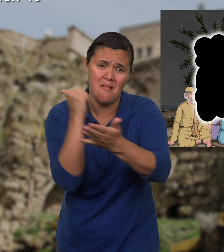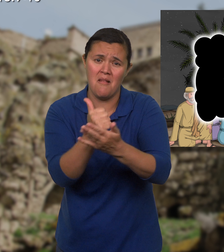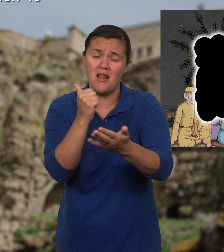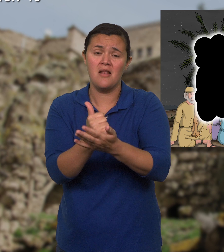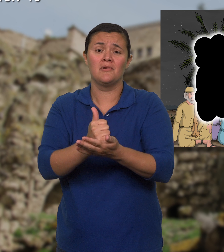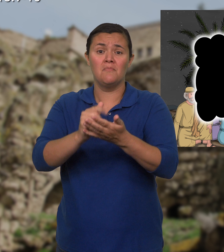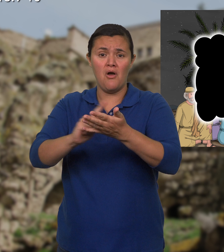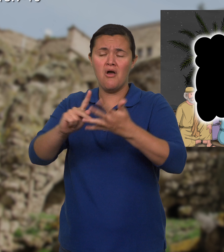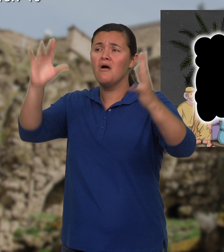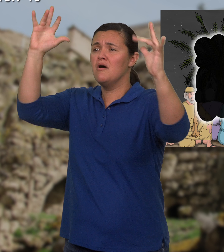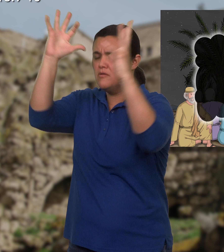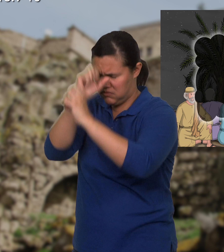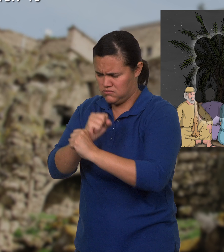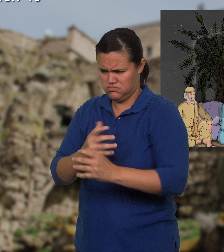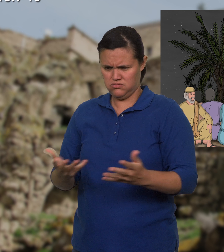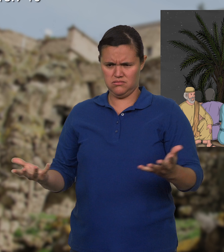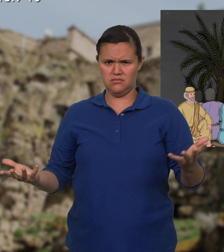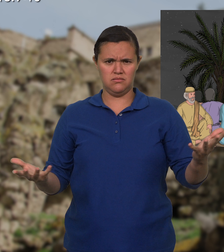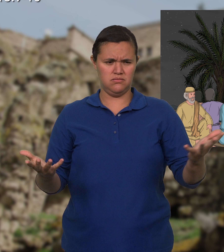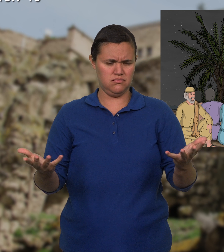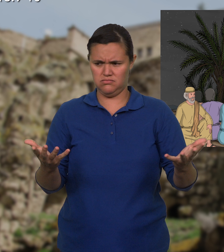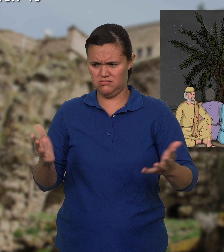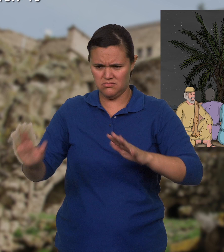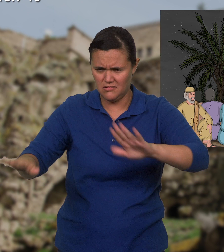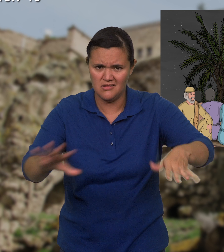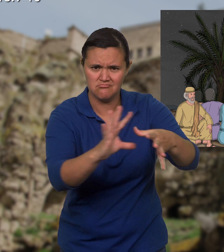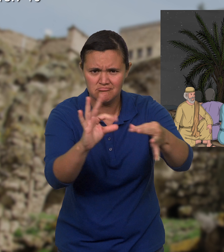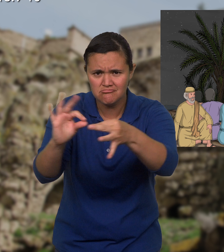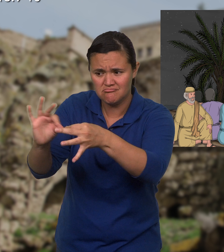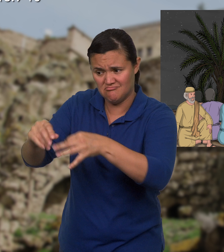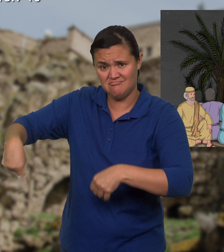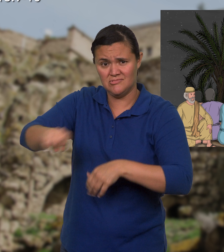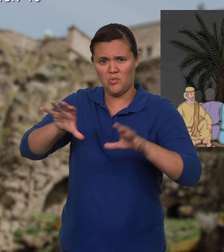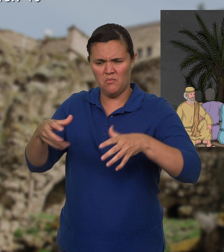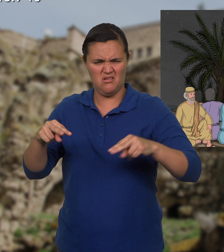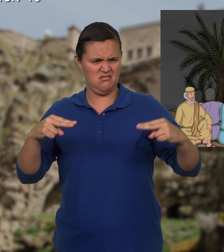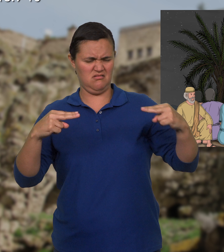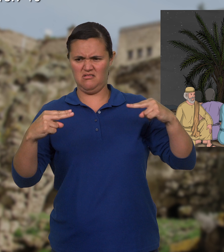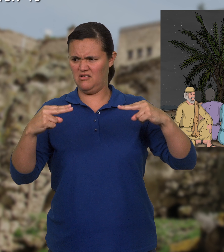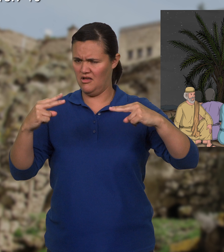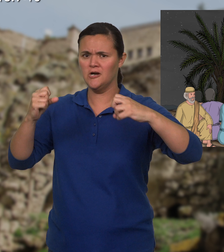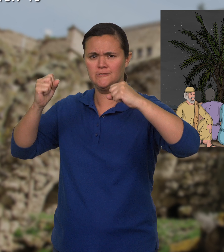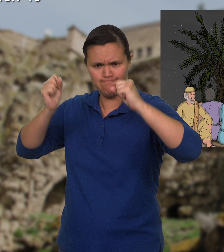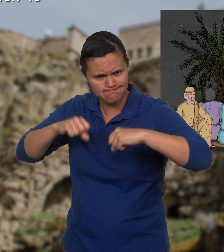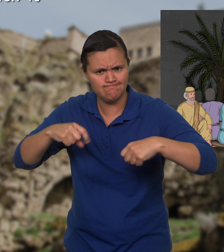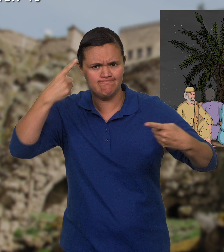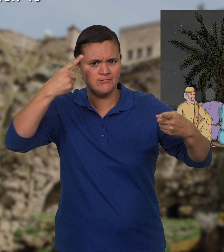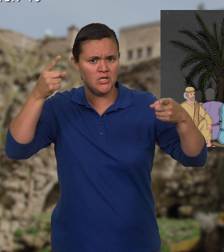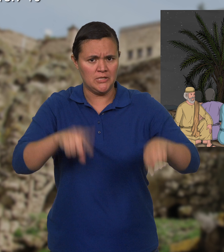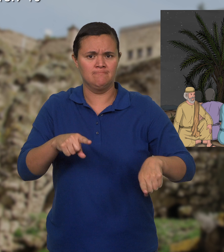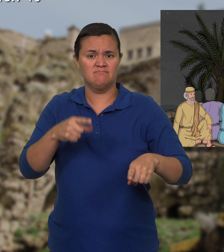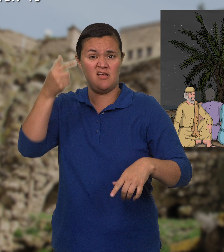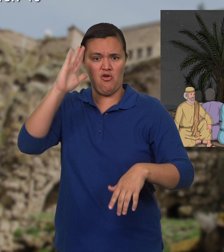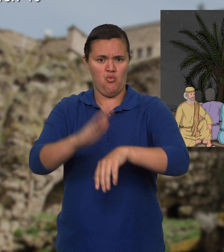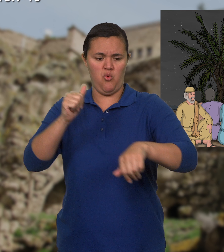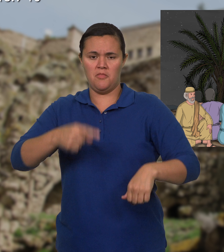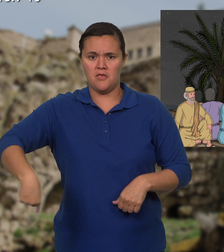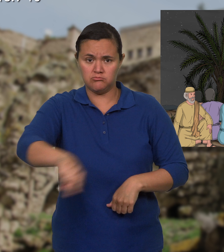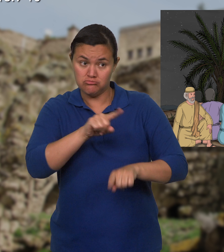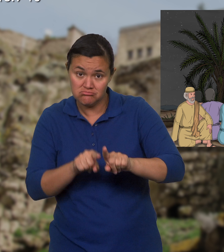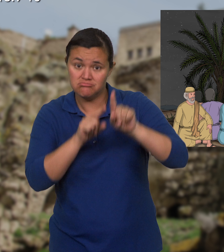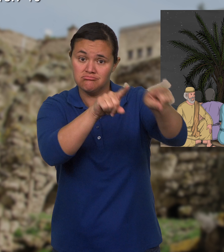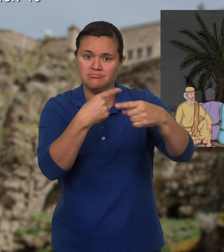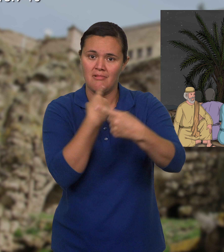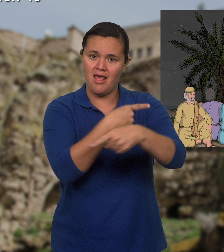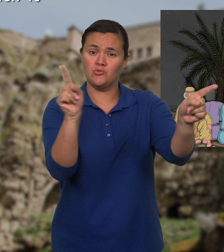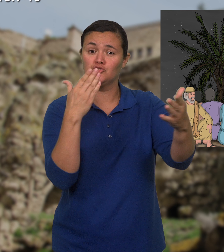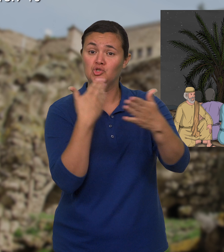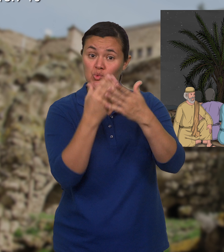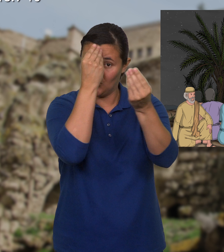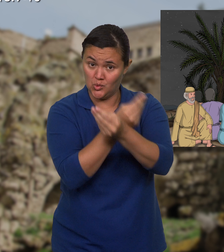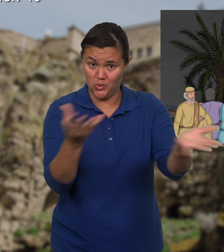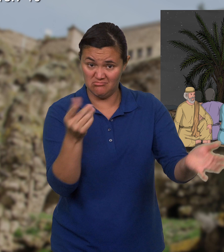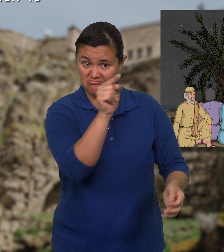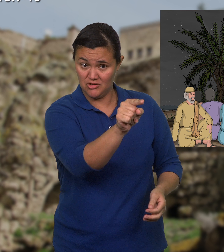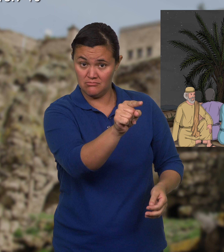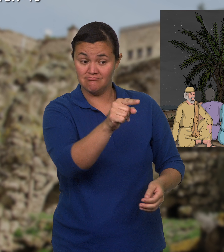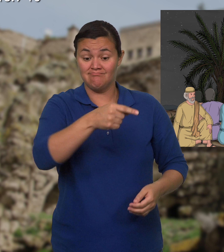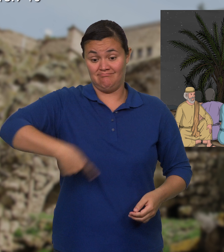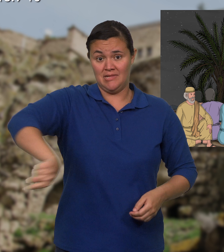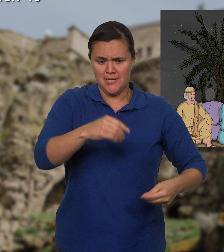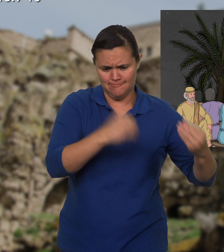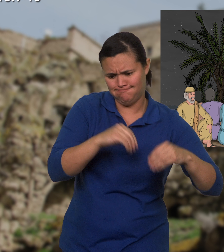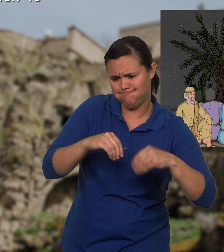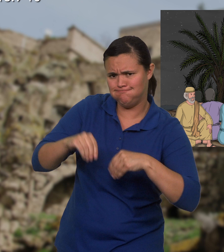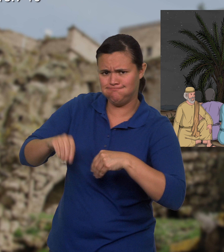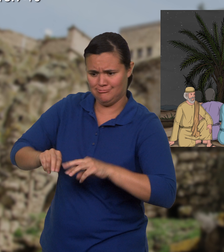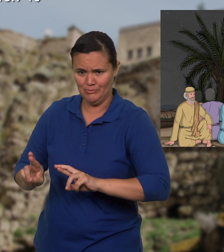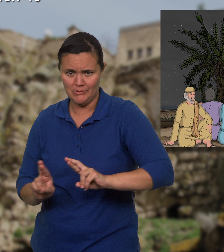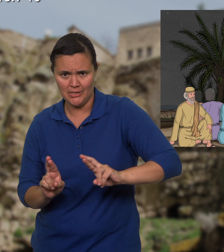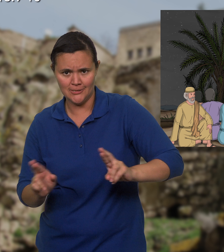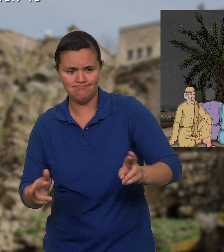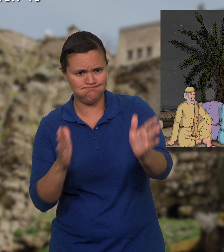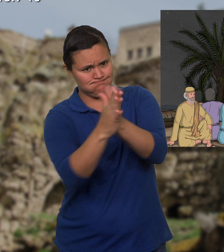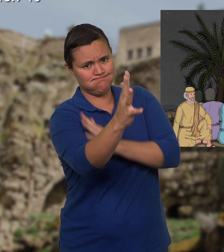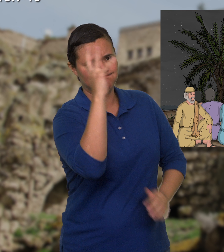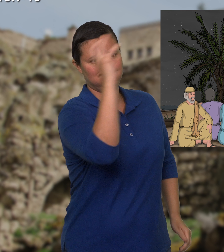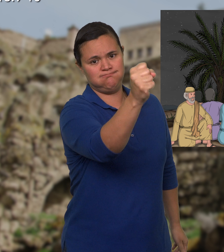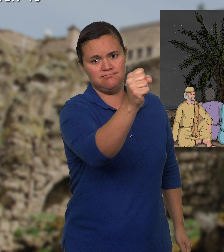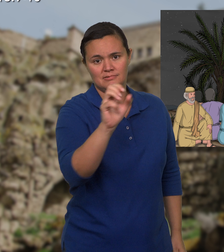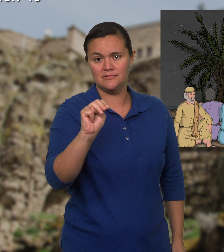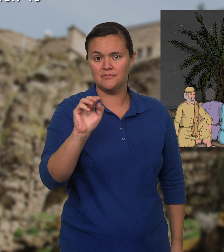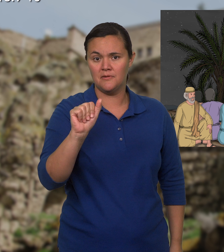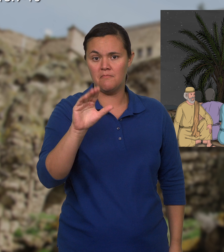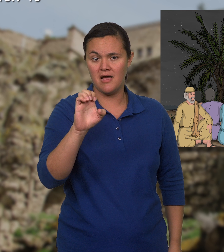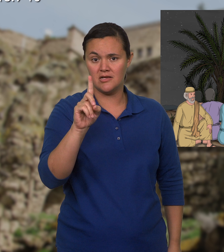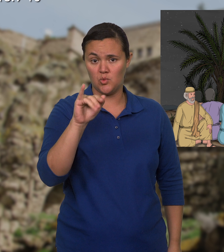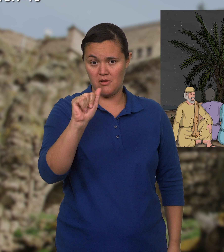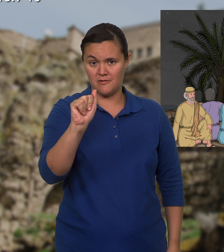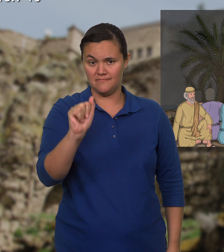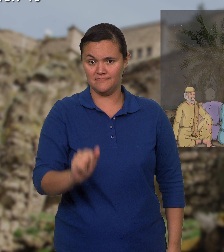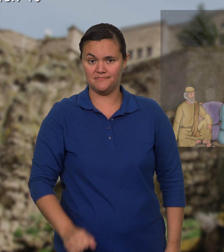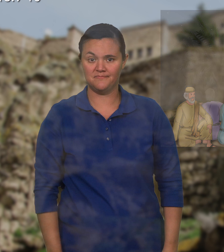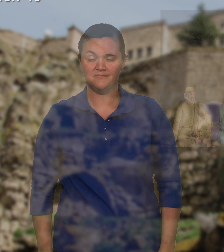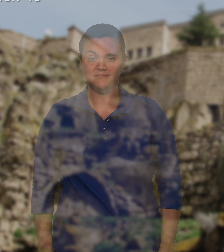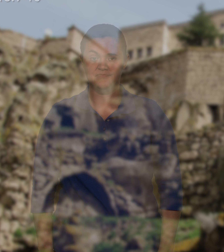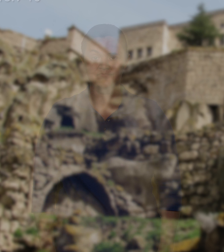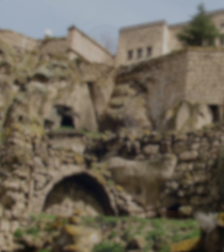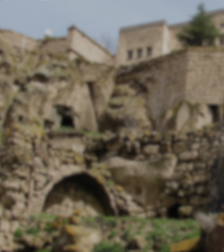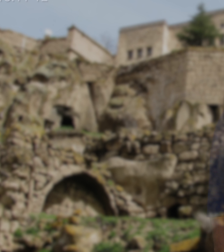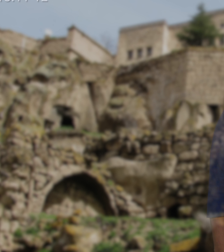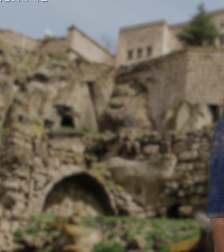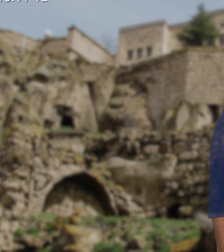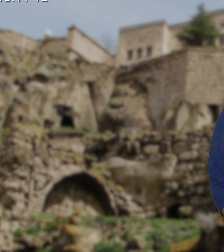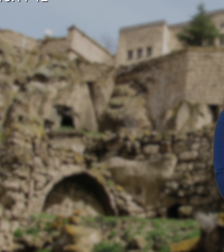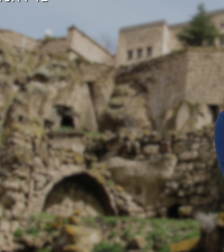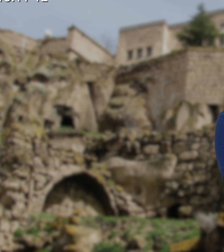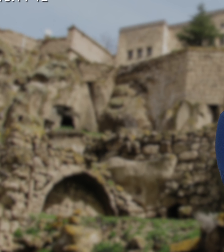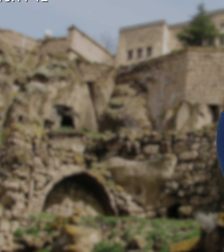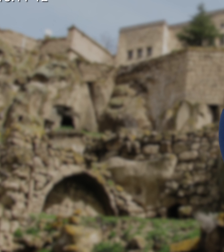As soon as Paul had seen the vision, we got ready to leave for Macedonia, concluding that God had called us to preach the gospel to them.